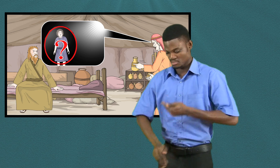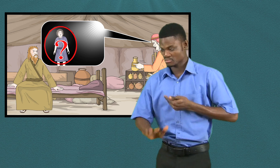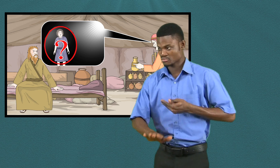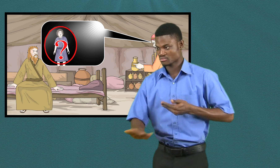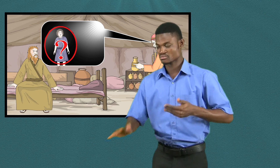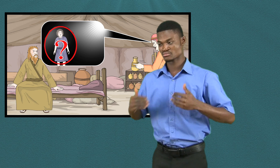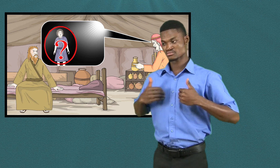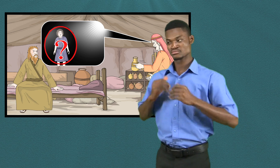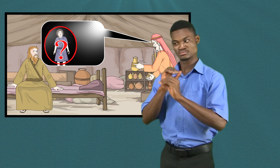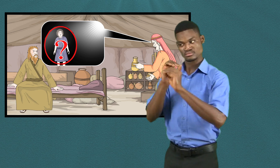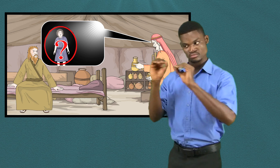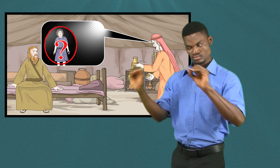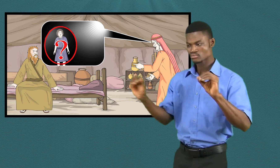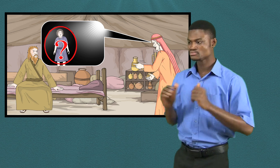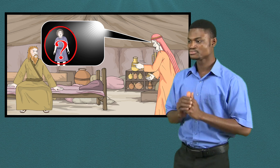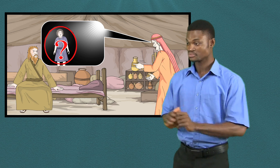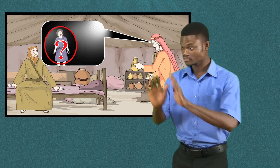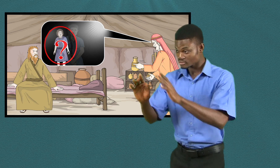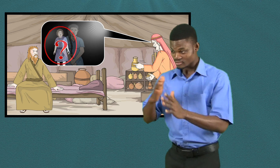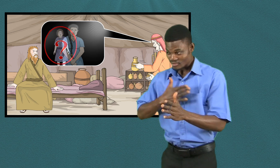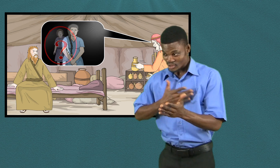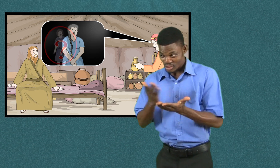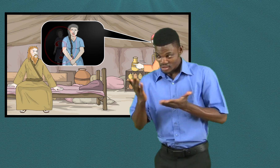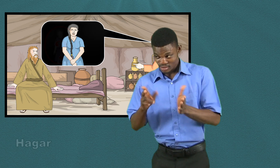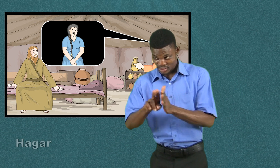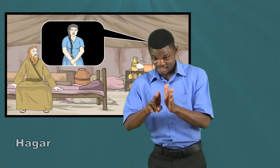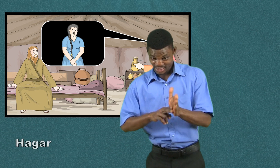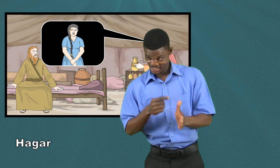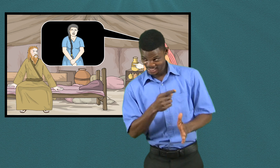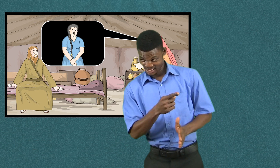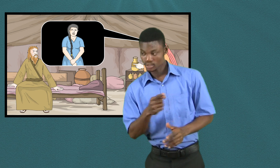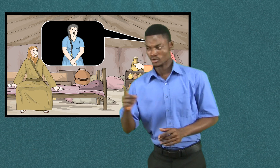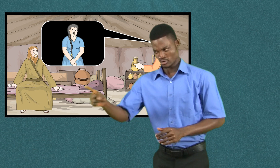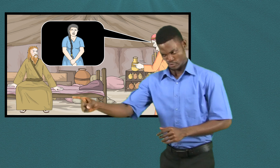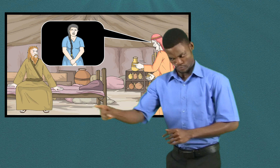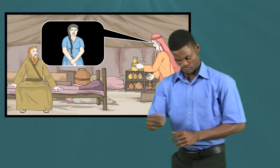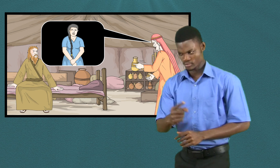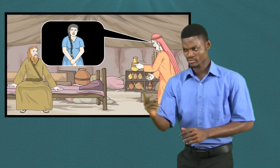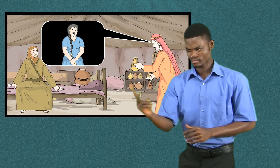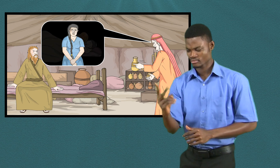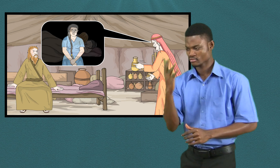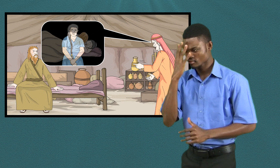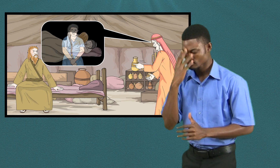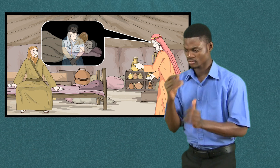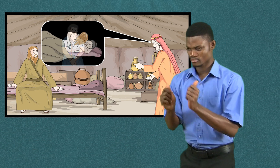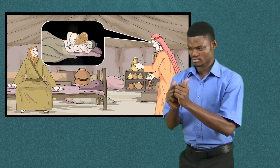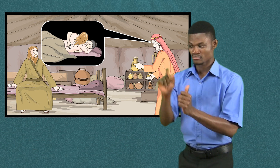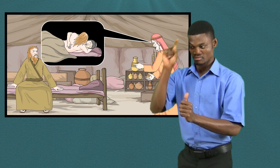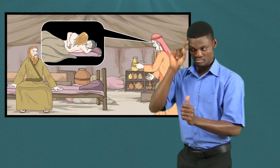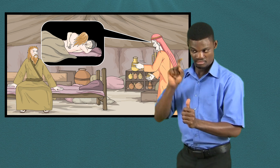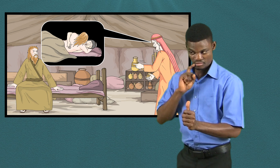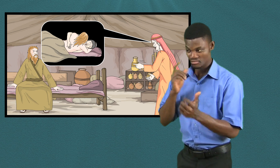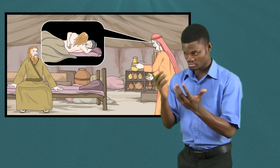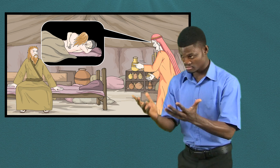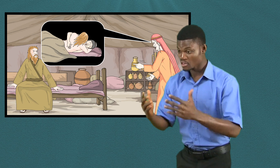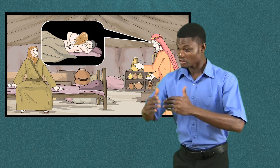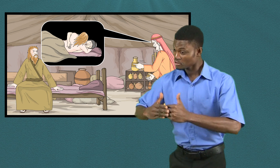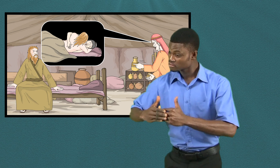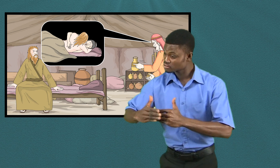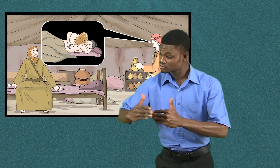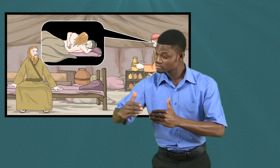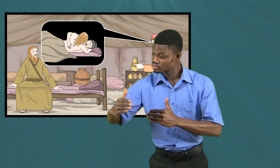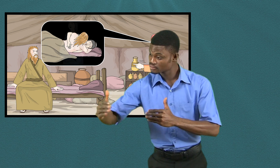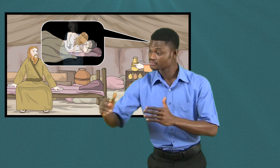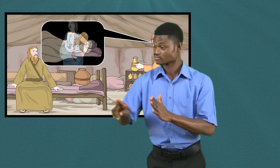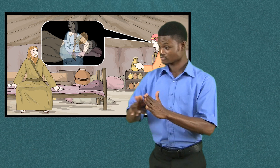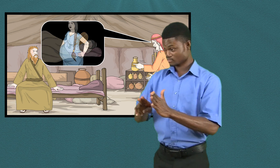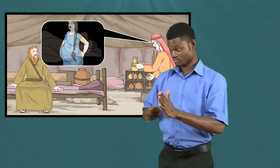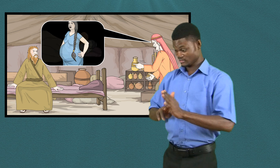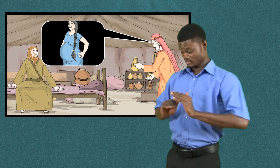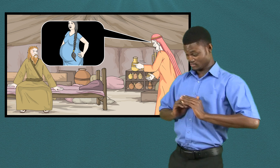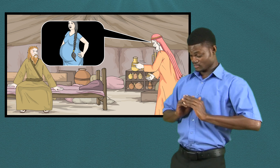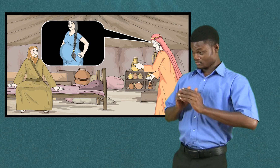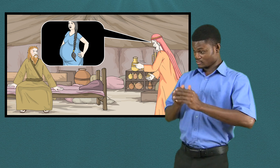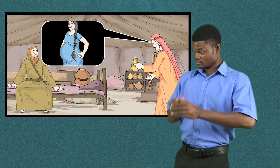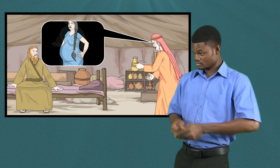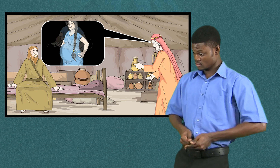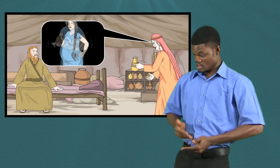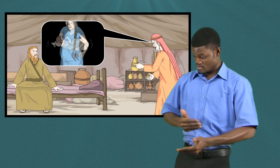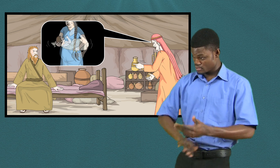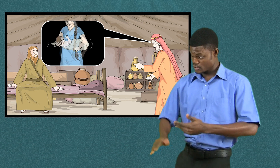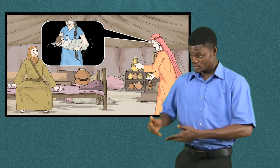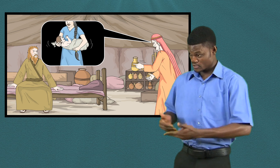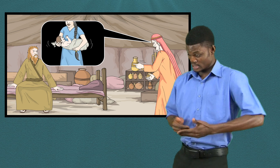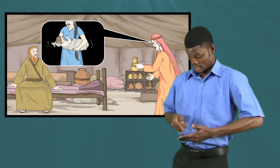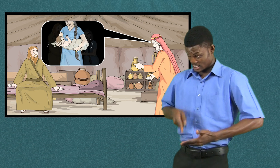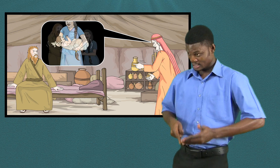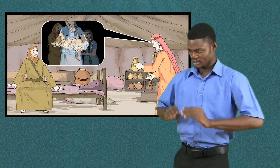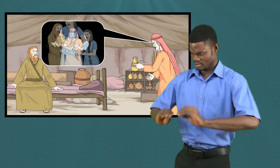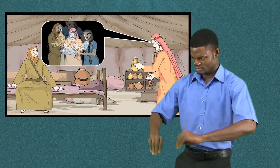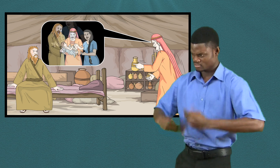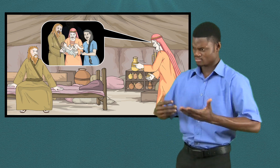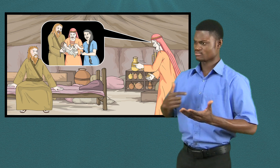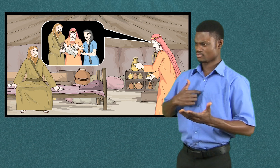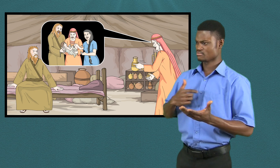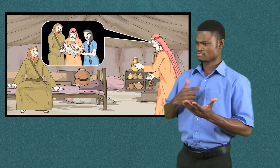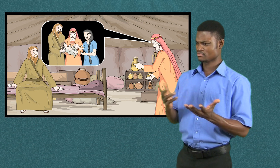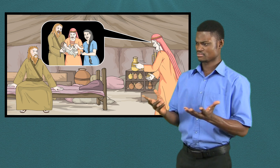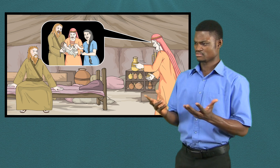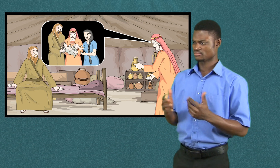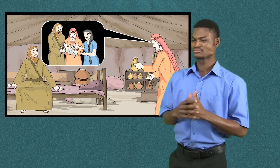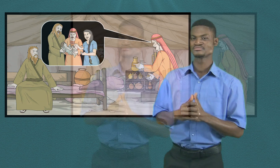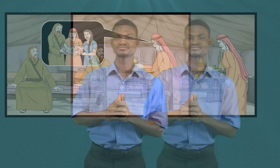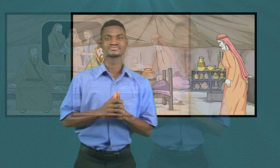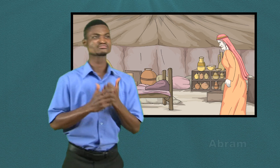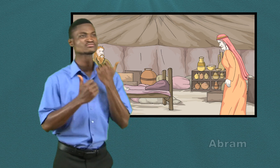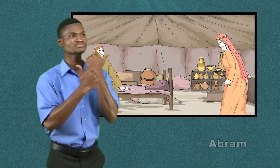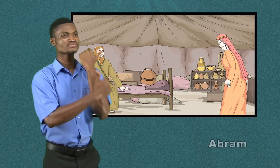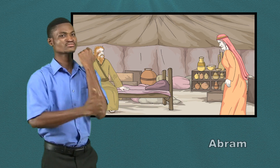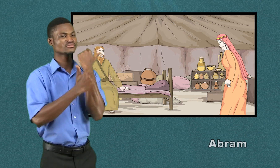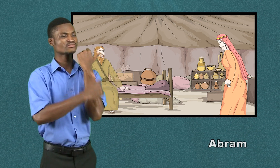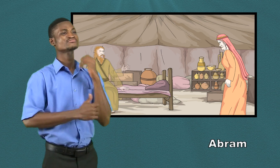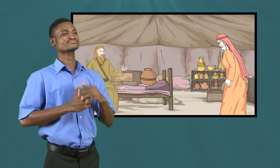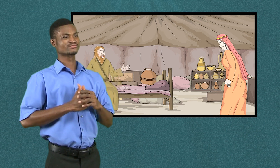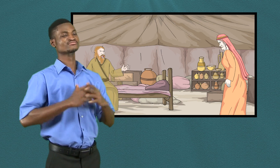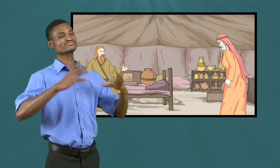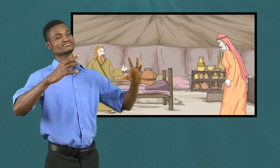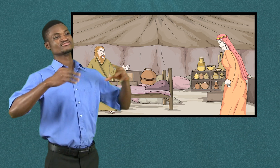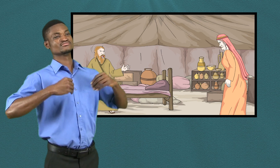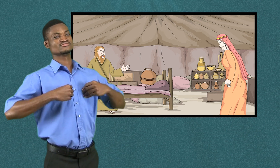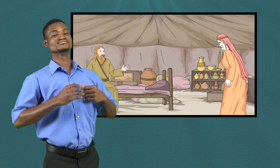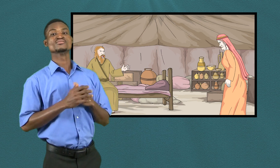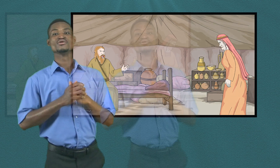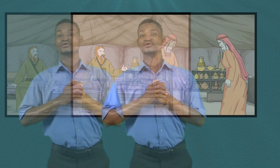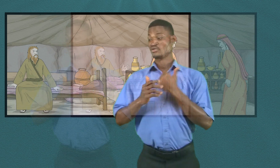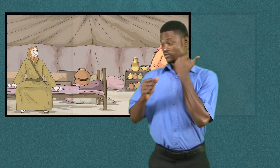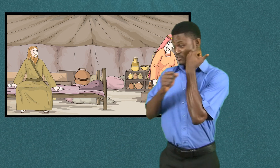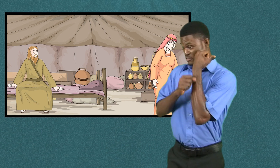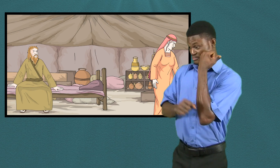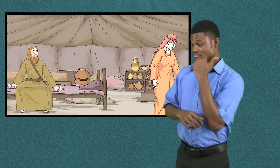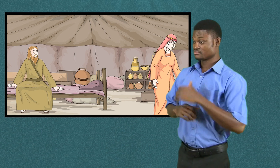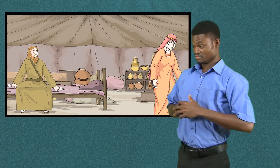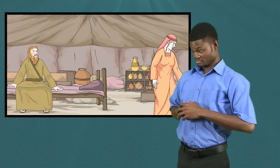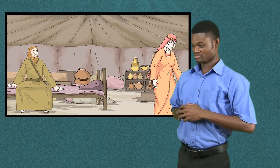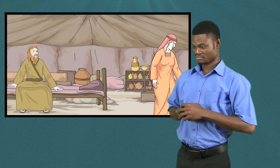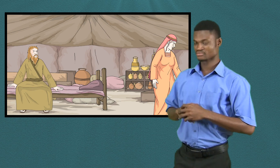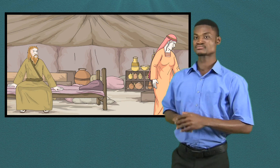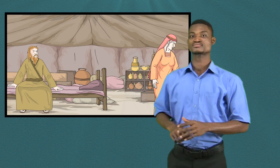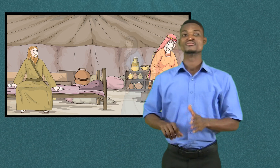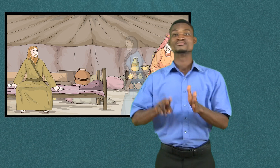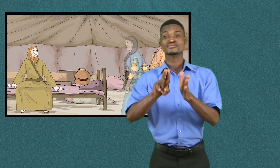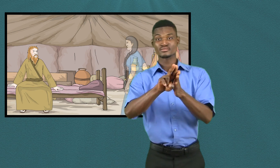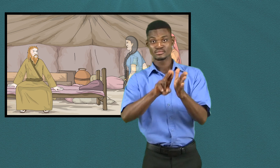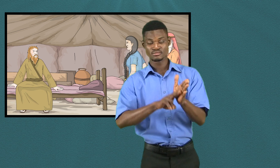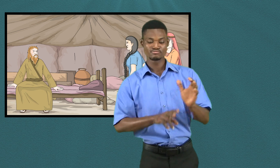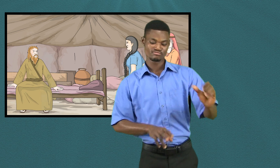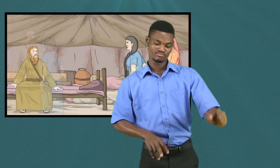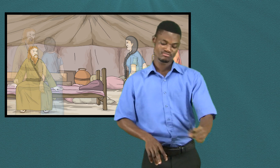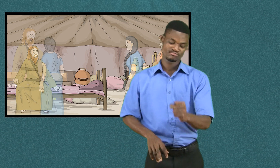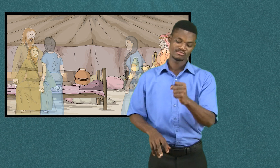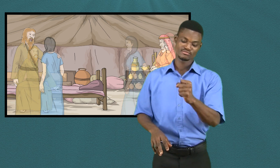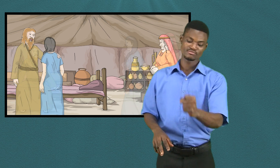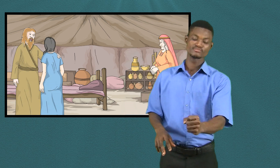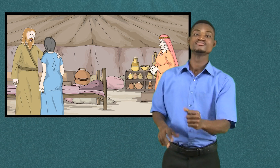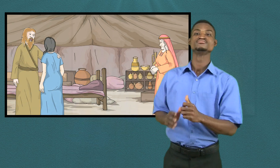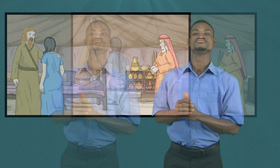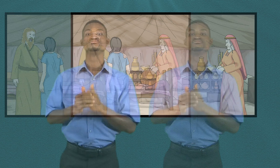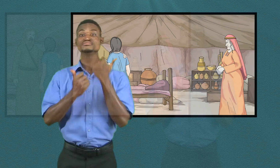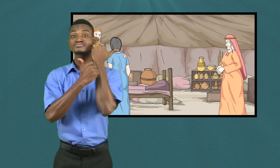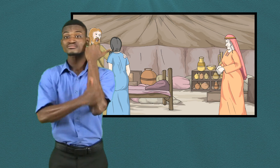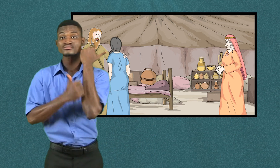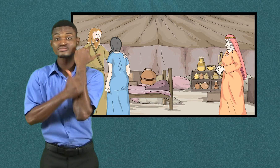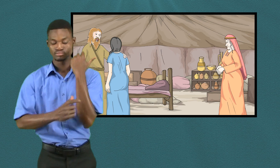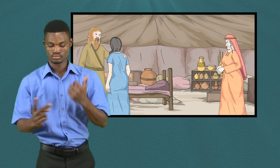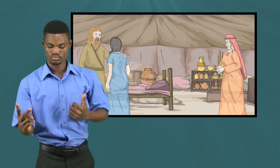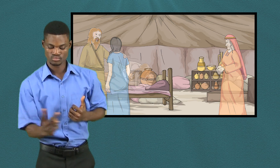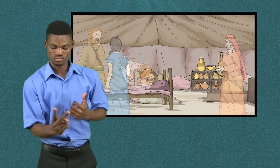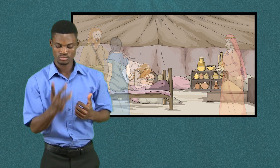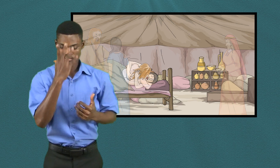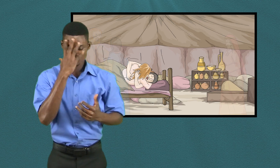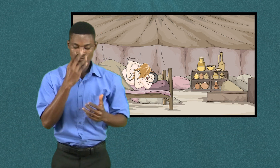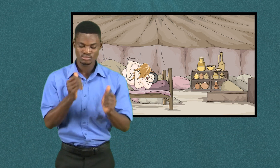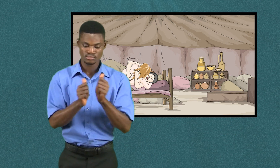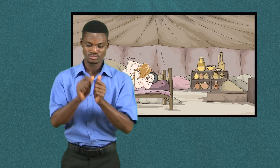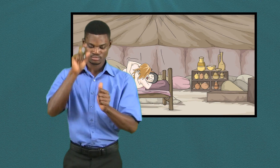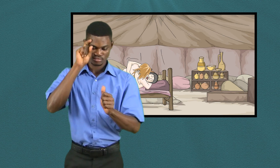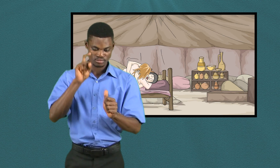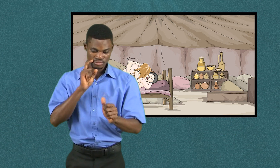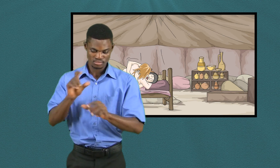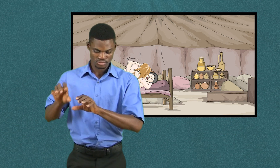Please go to my maidservant; perhaps I can build a family by her.” And Abram listened to the voice of Sarai. So after he had lived in Canaan for ten years, his wife Sarai took her Egyptian maidservant Hagar and gave her to Abram to be his wife.